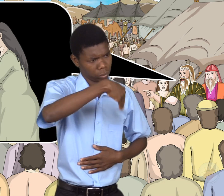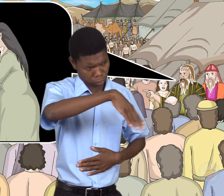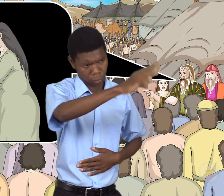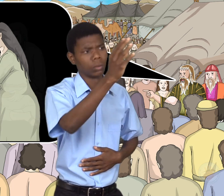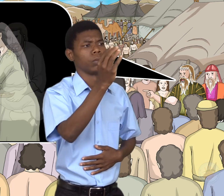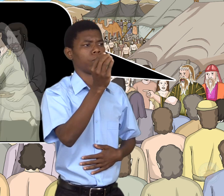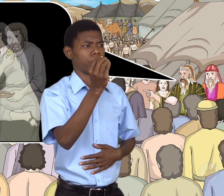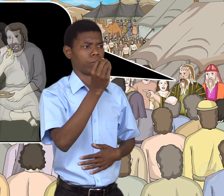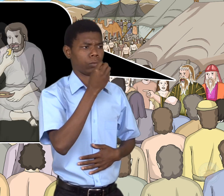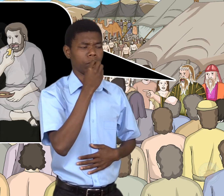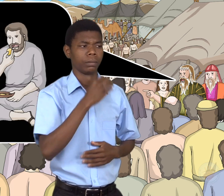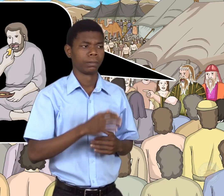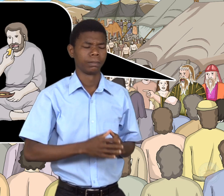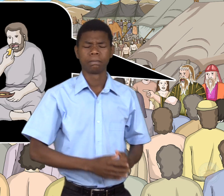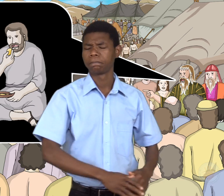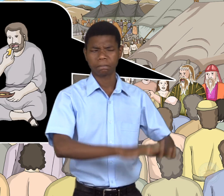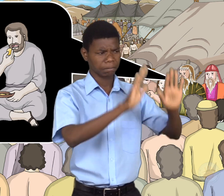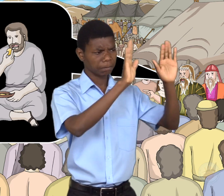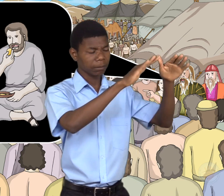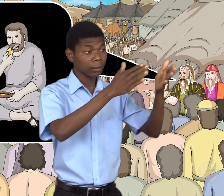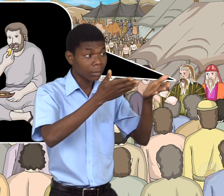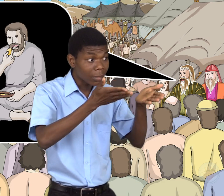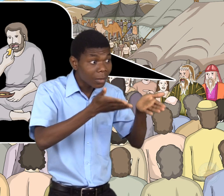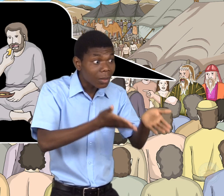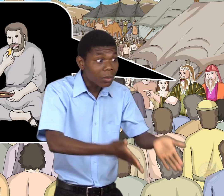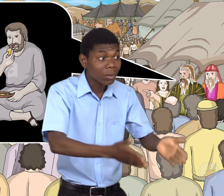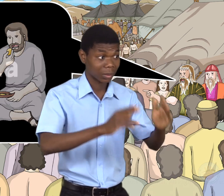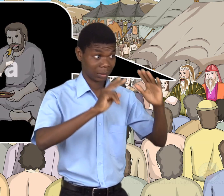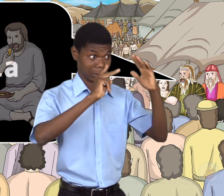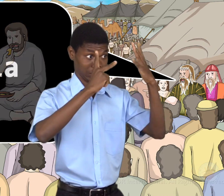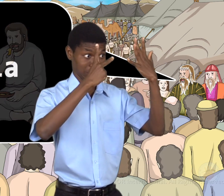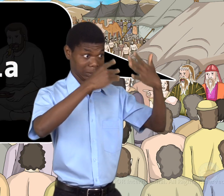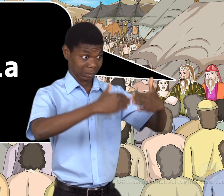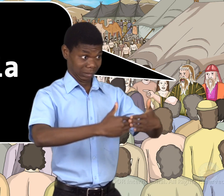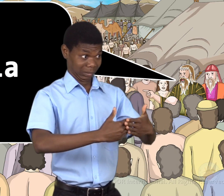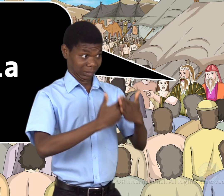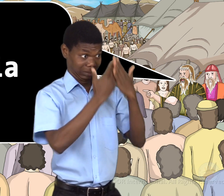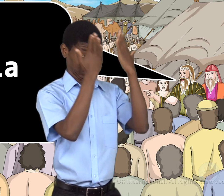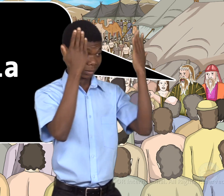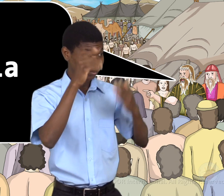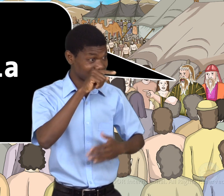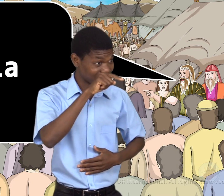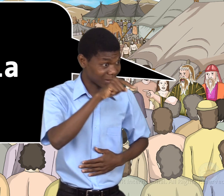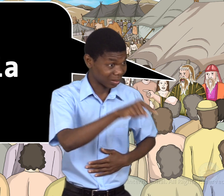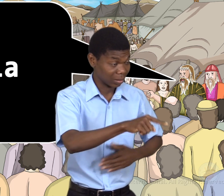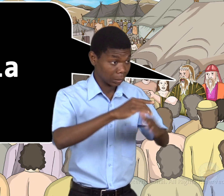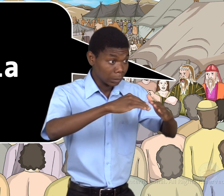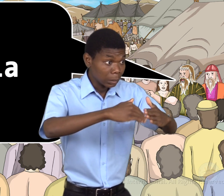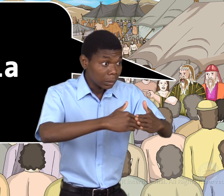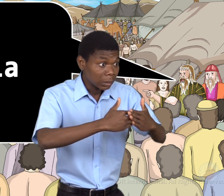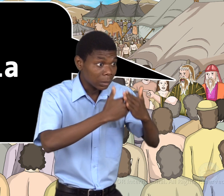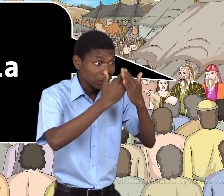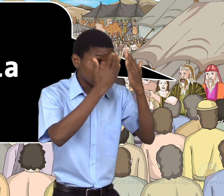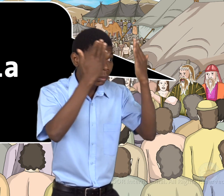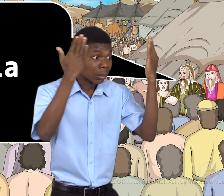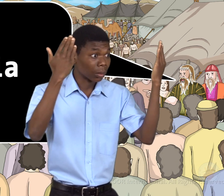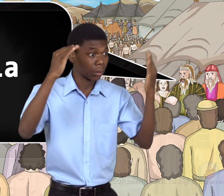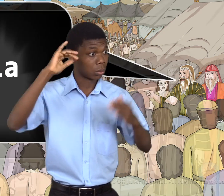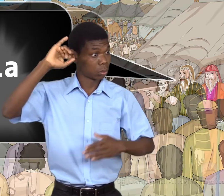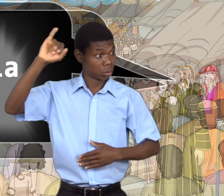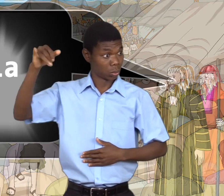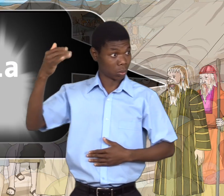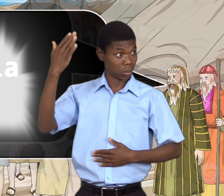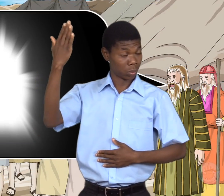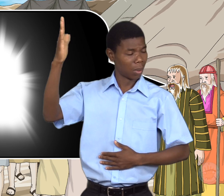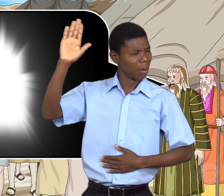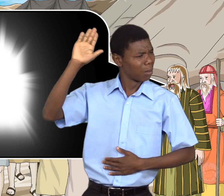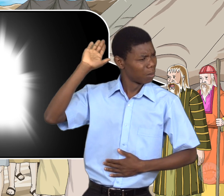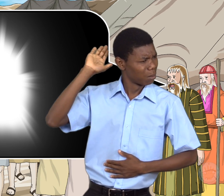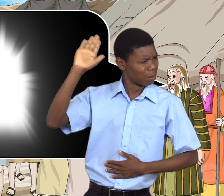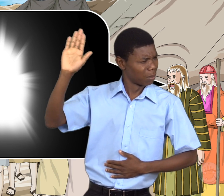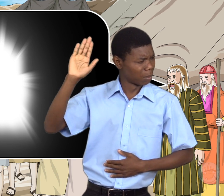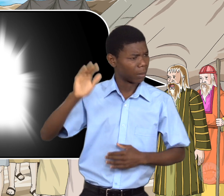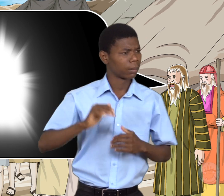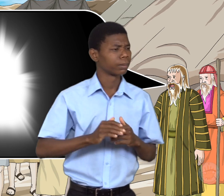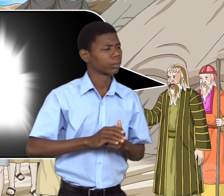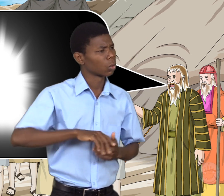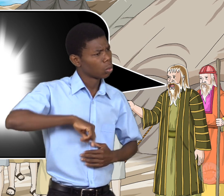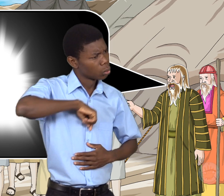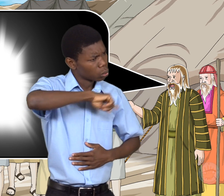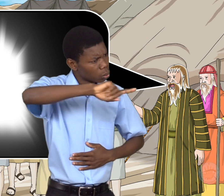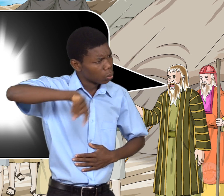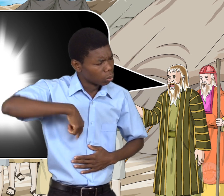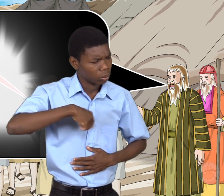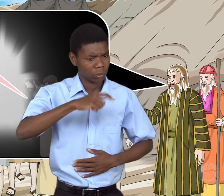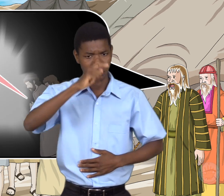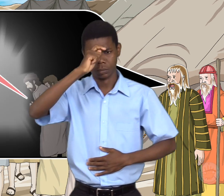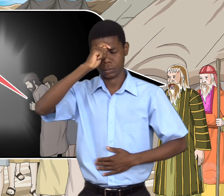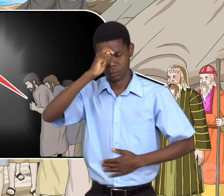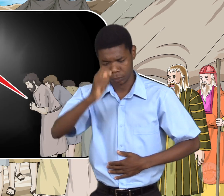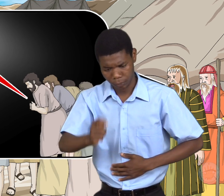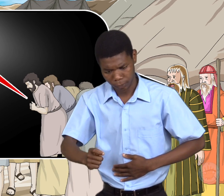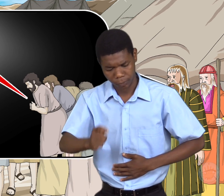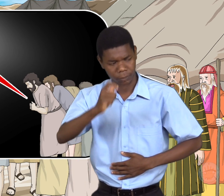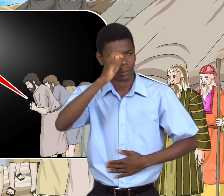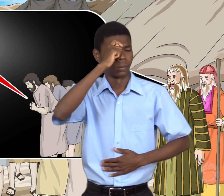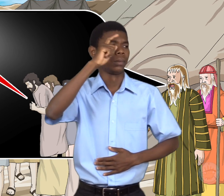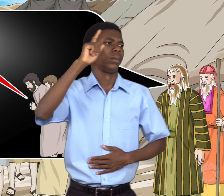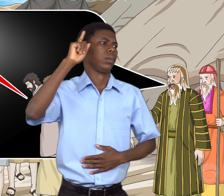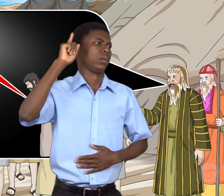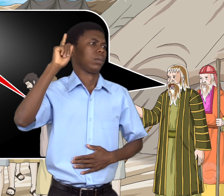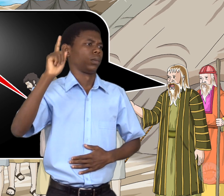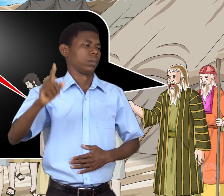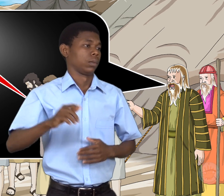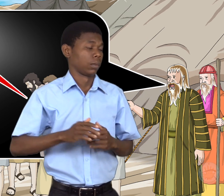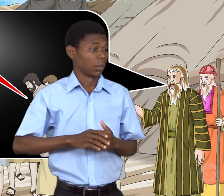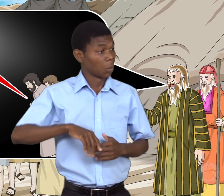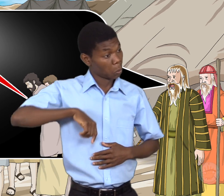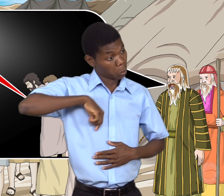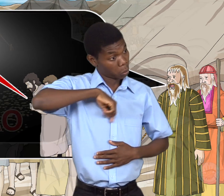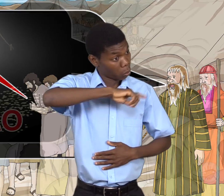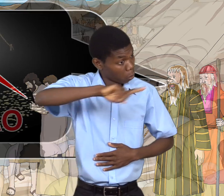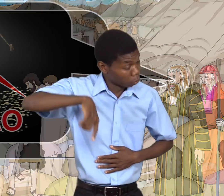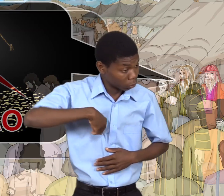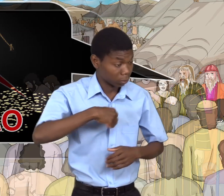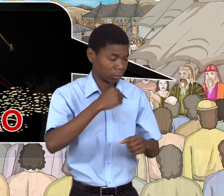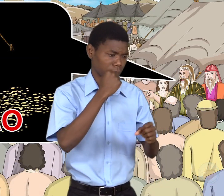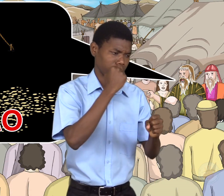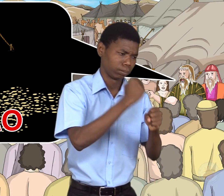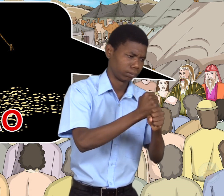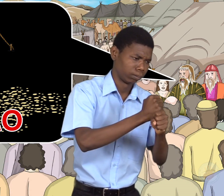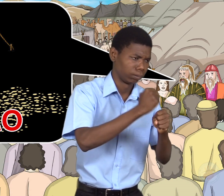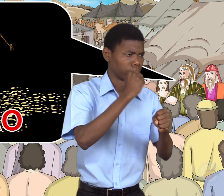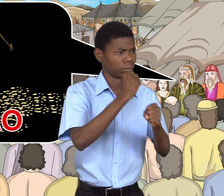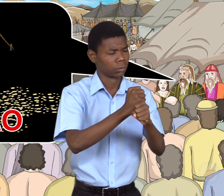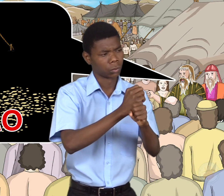“Eat it today,” Moses said, “because today is a Sabbath to the LORD.